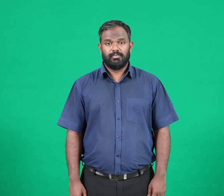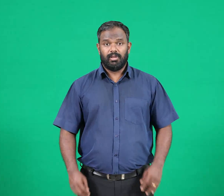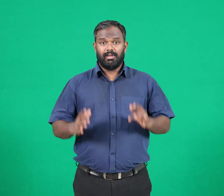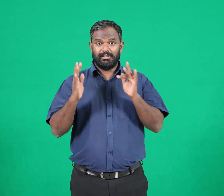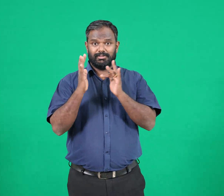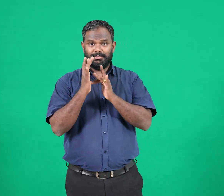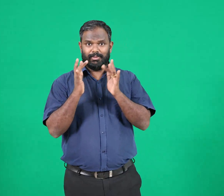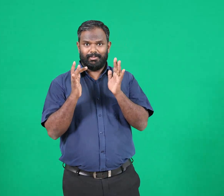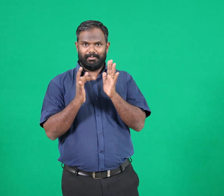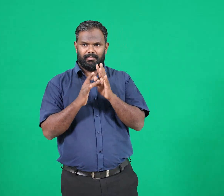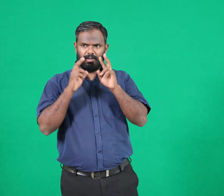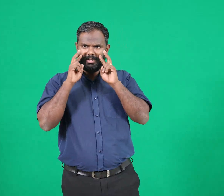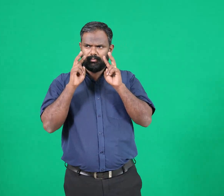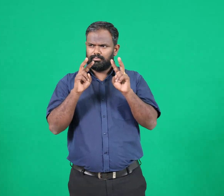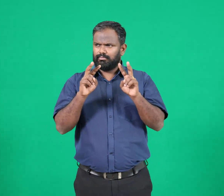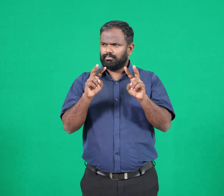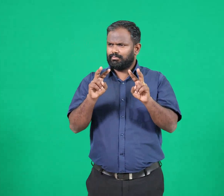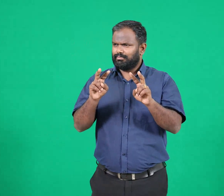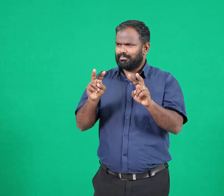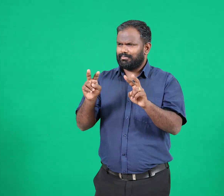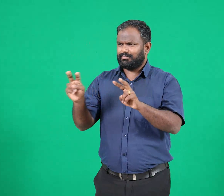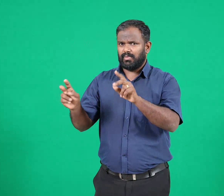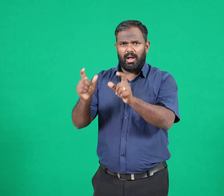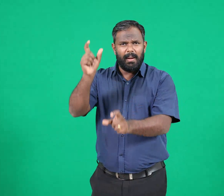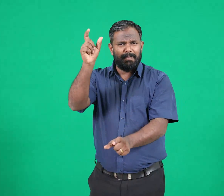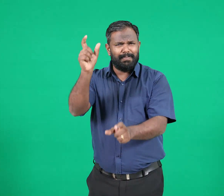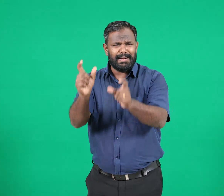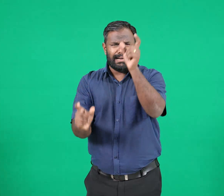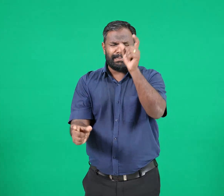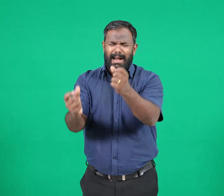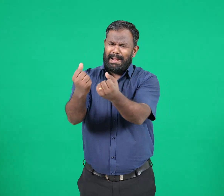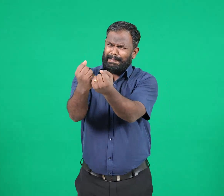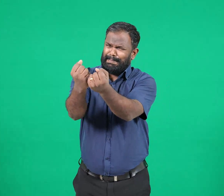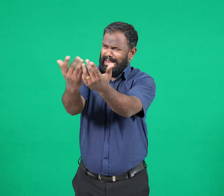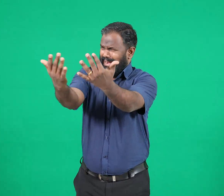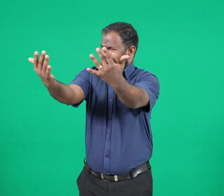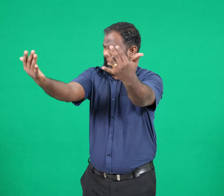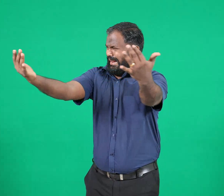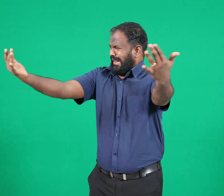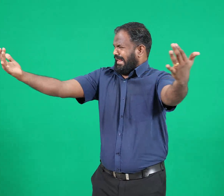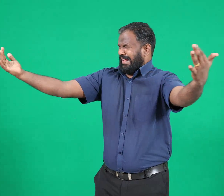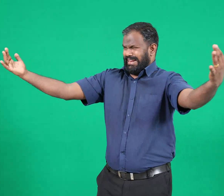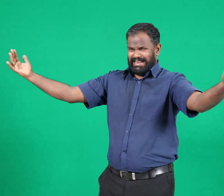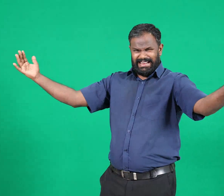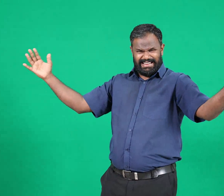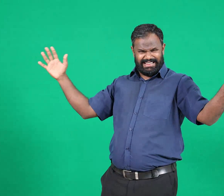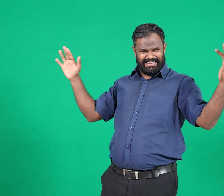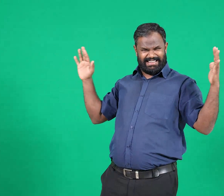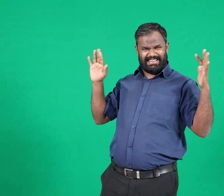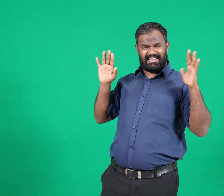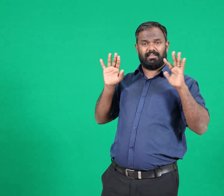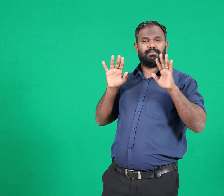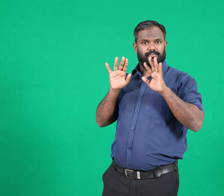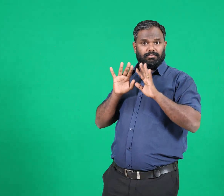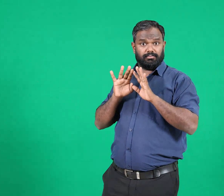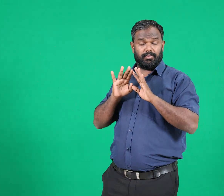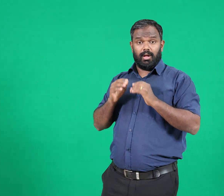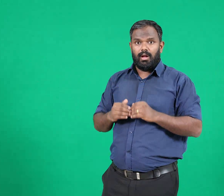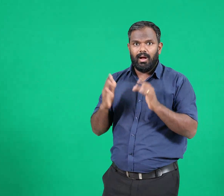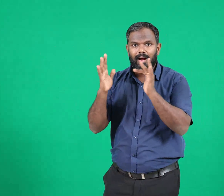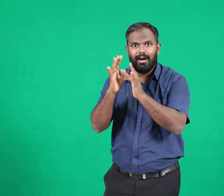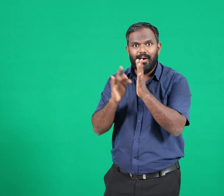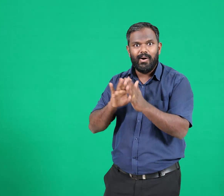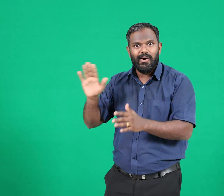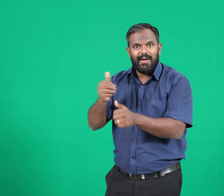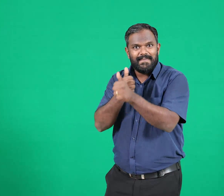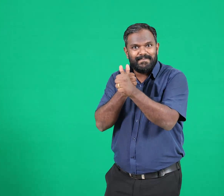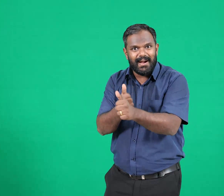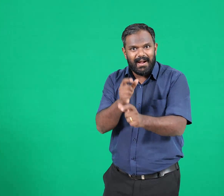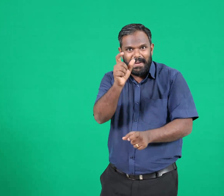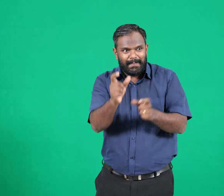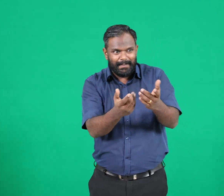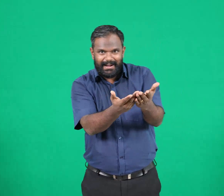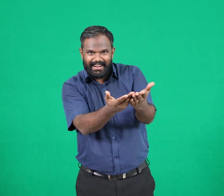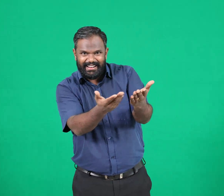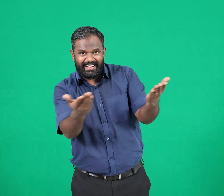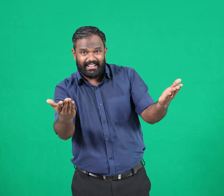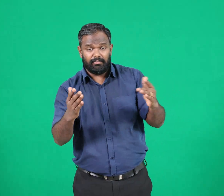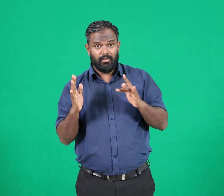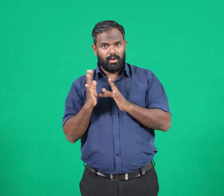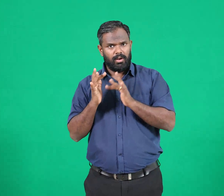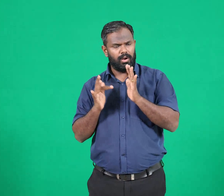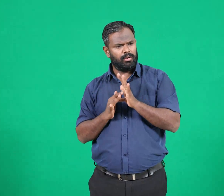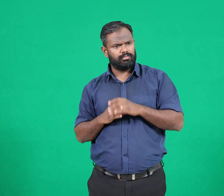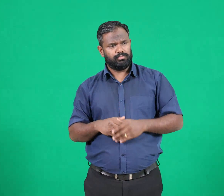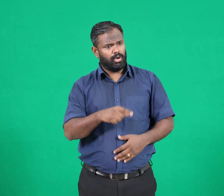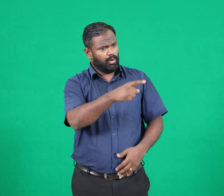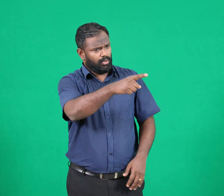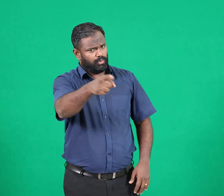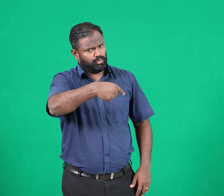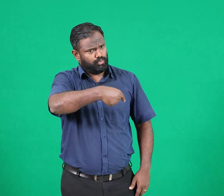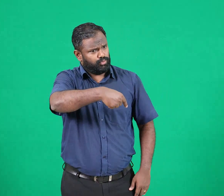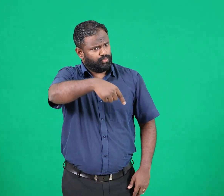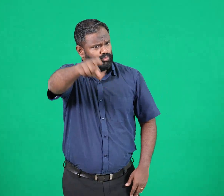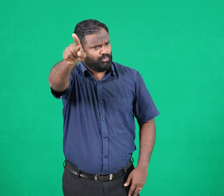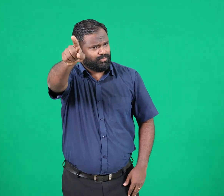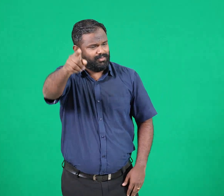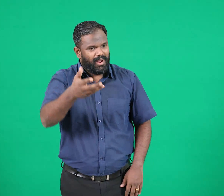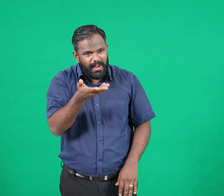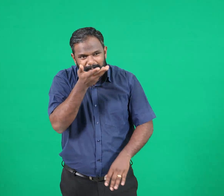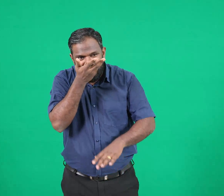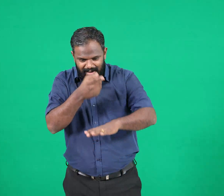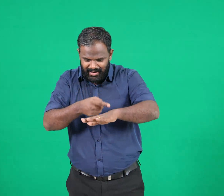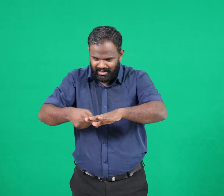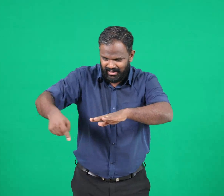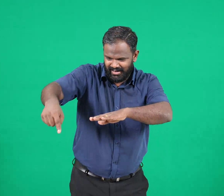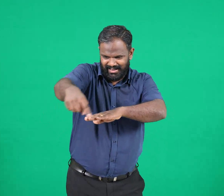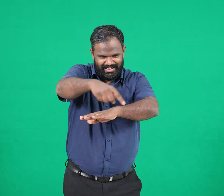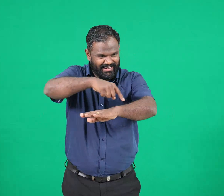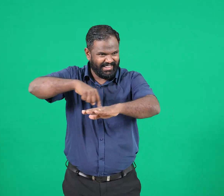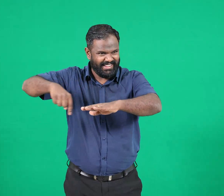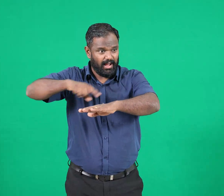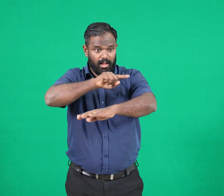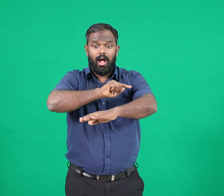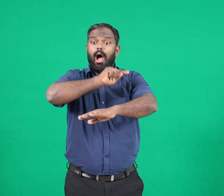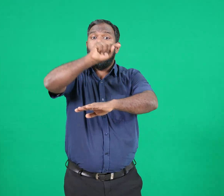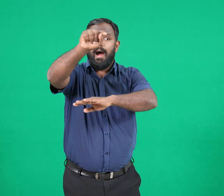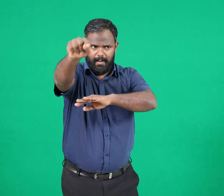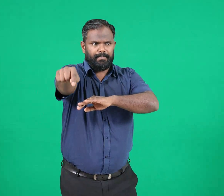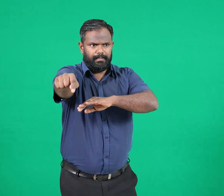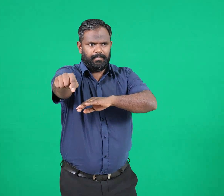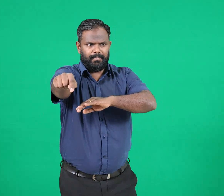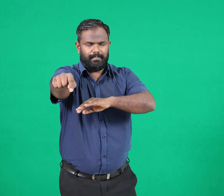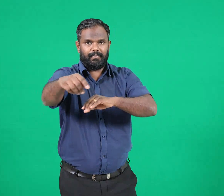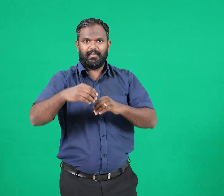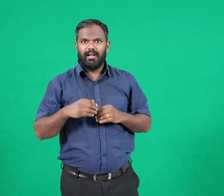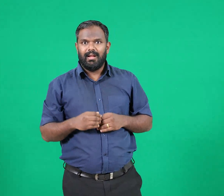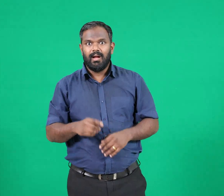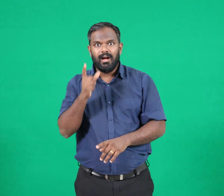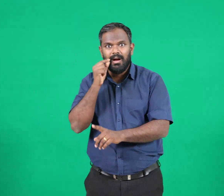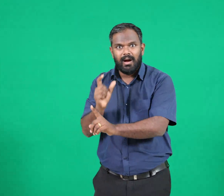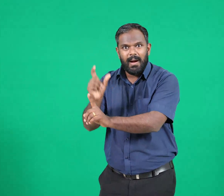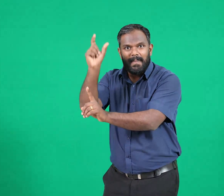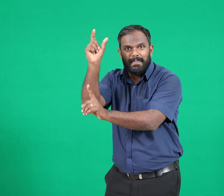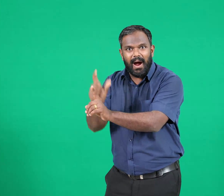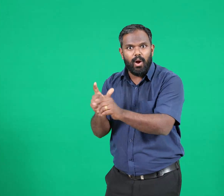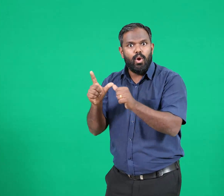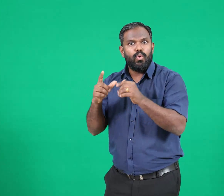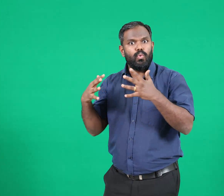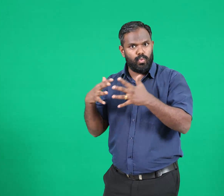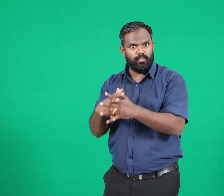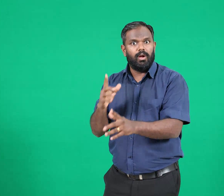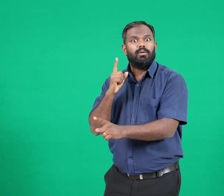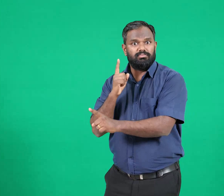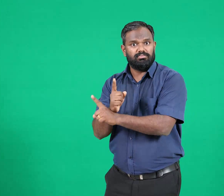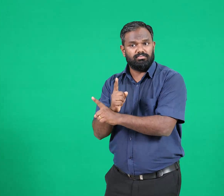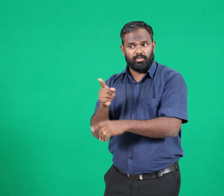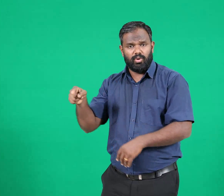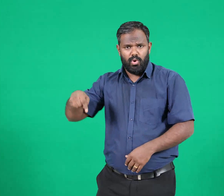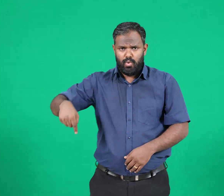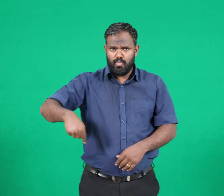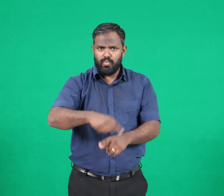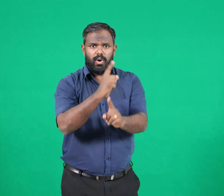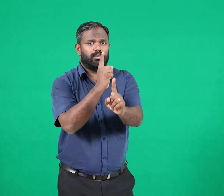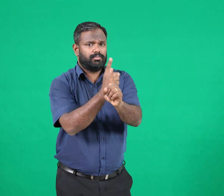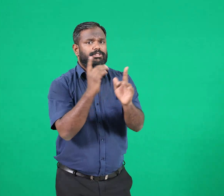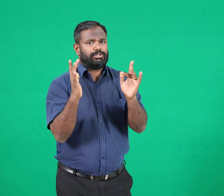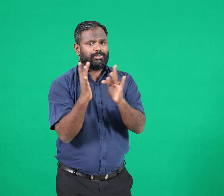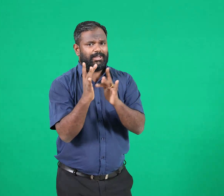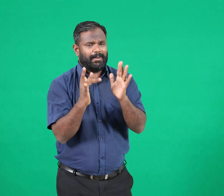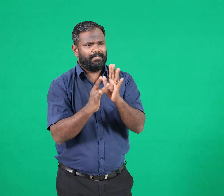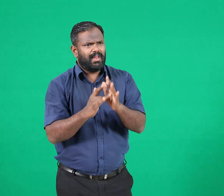When Jesus saw a large crowd around Him, He gave orders to cross to the other side of the sea.